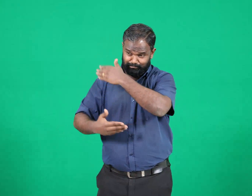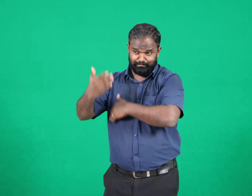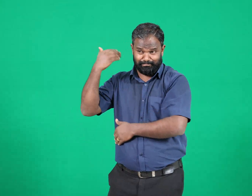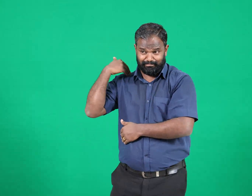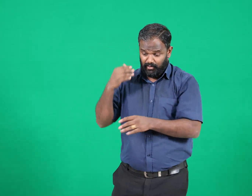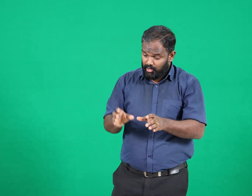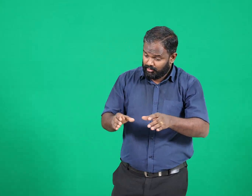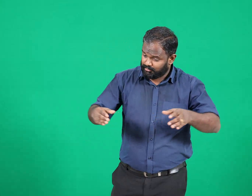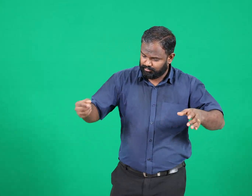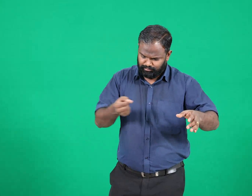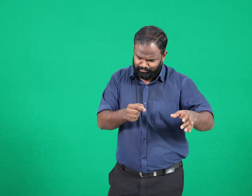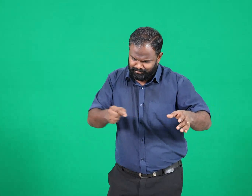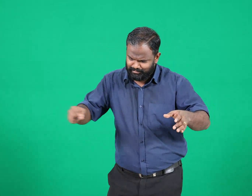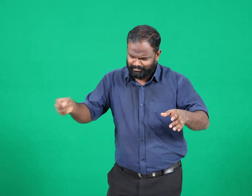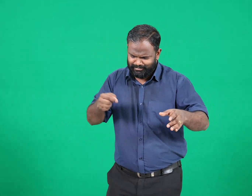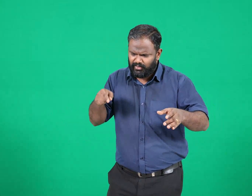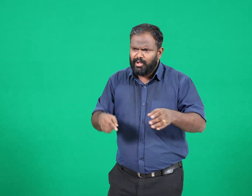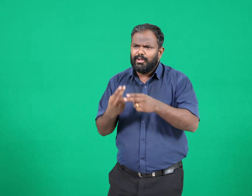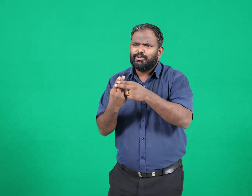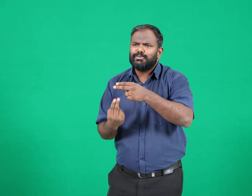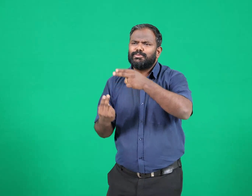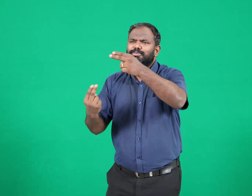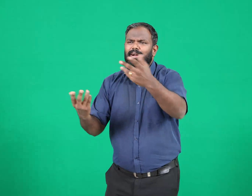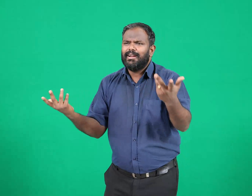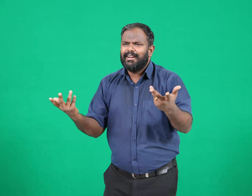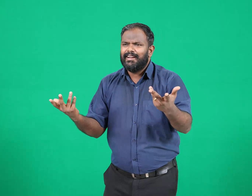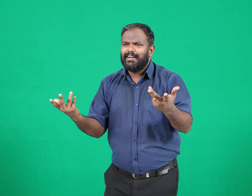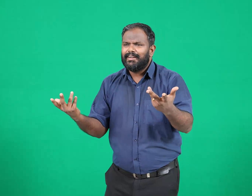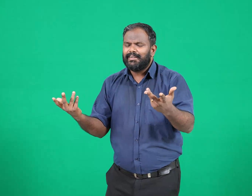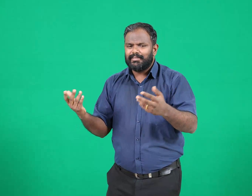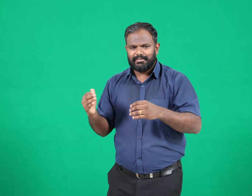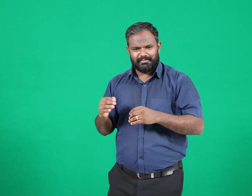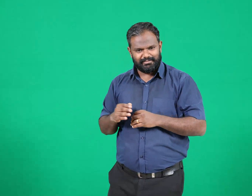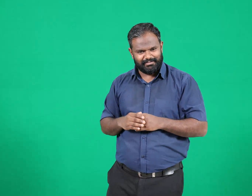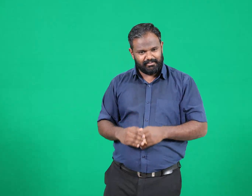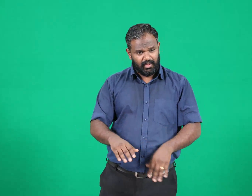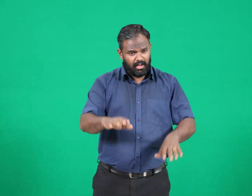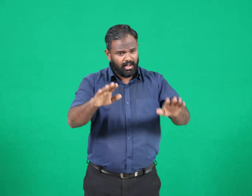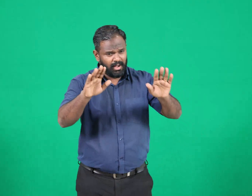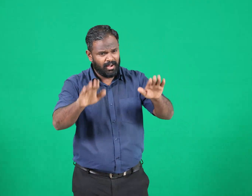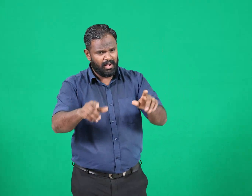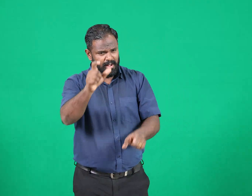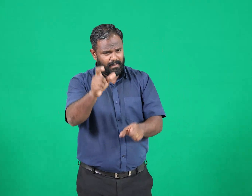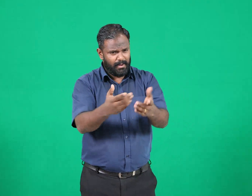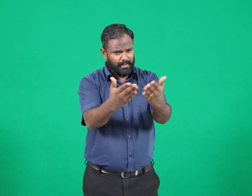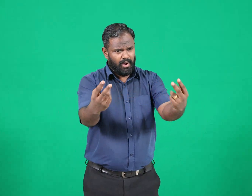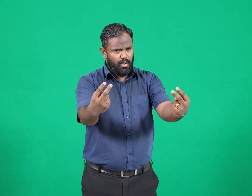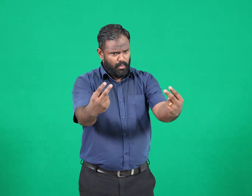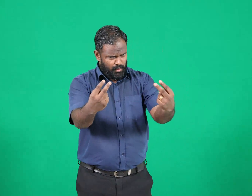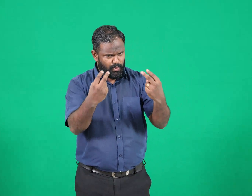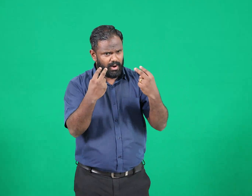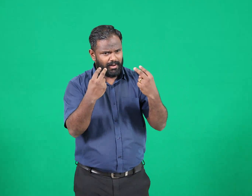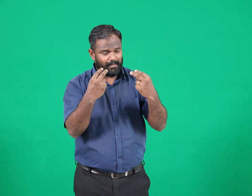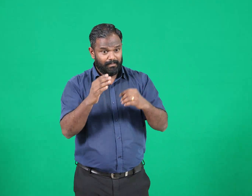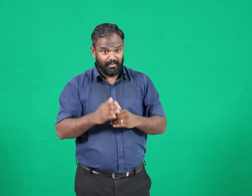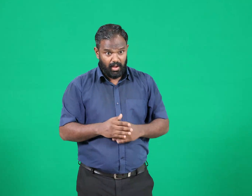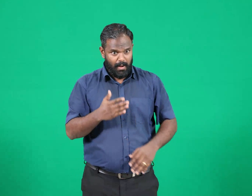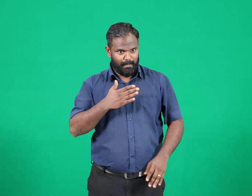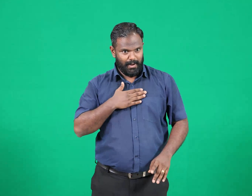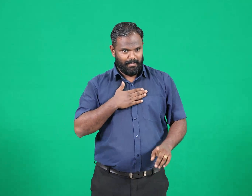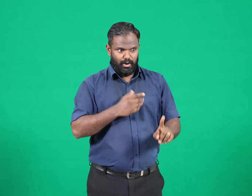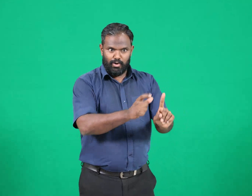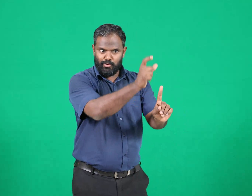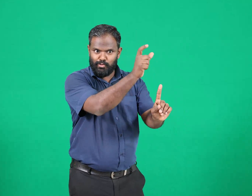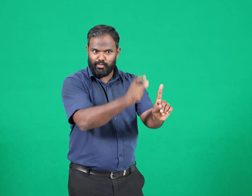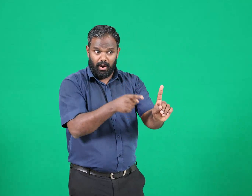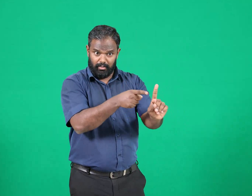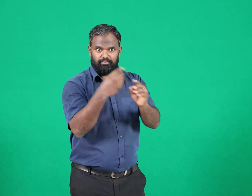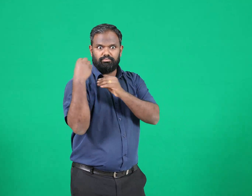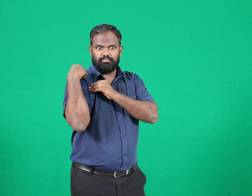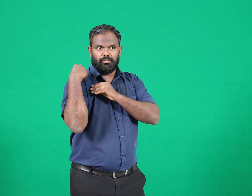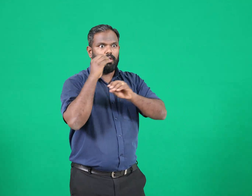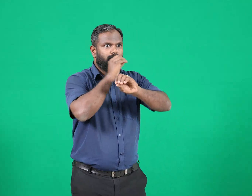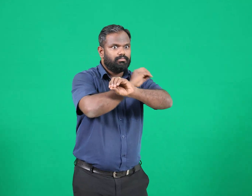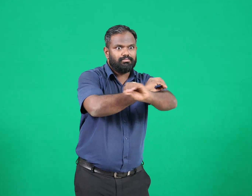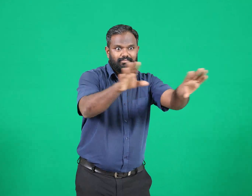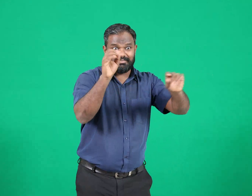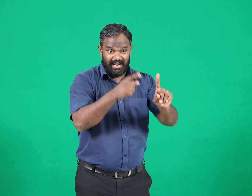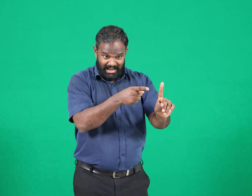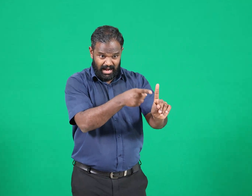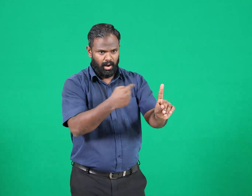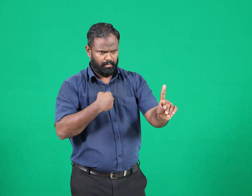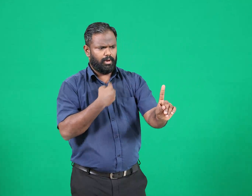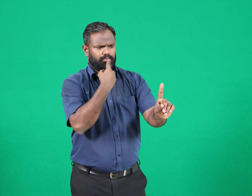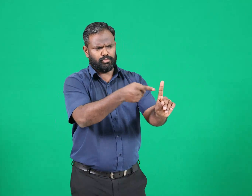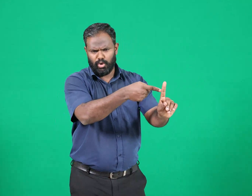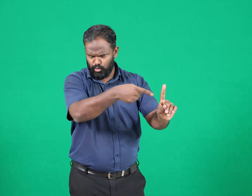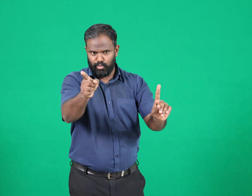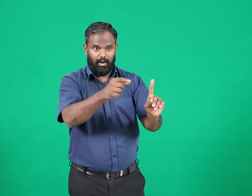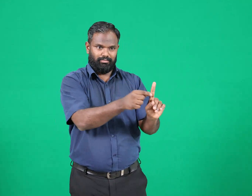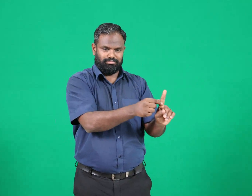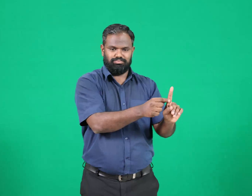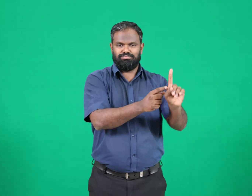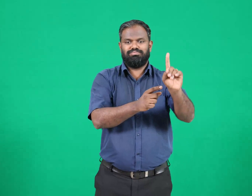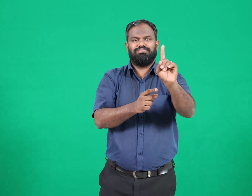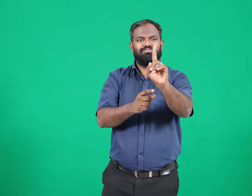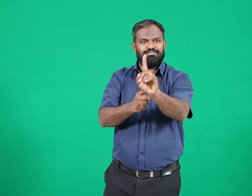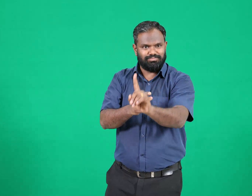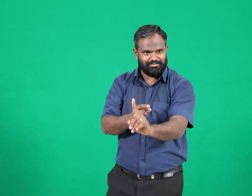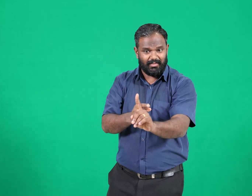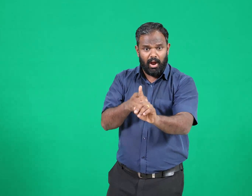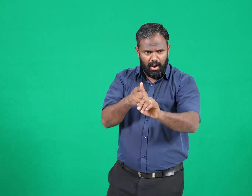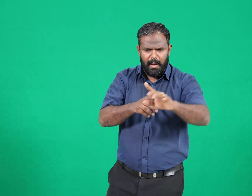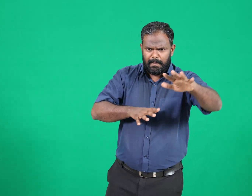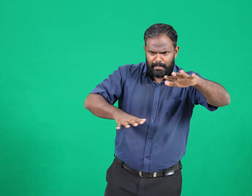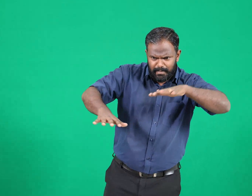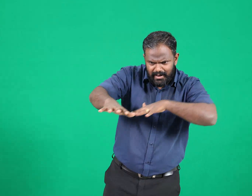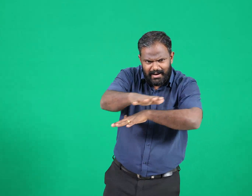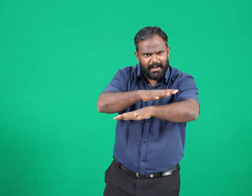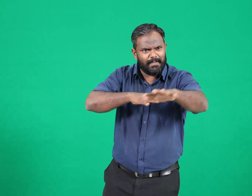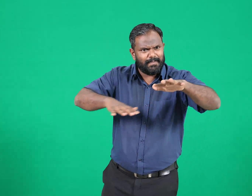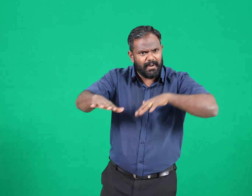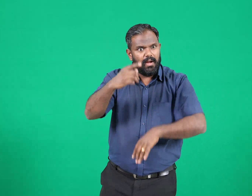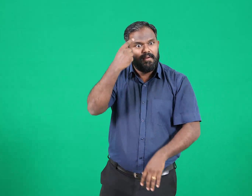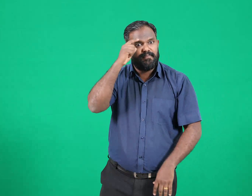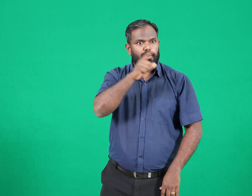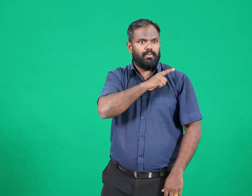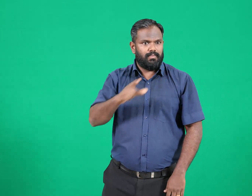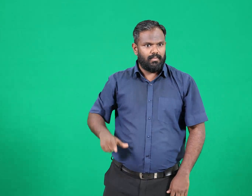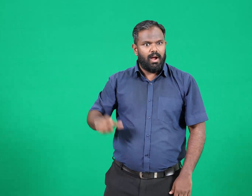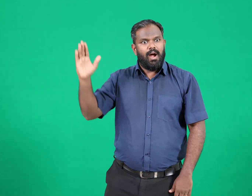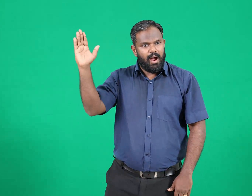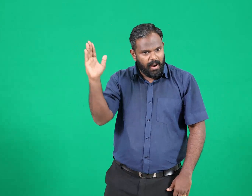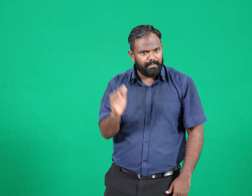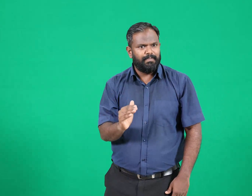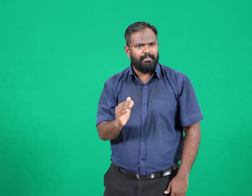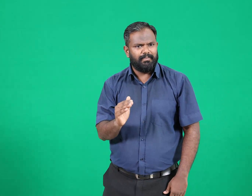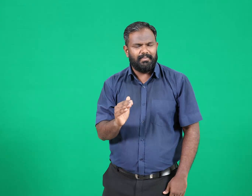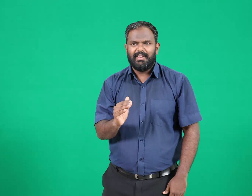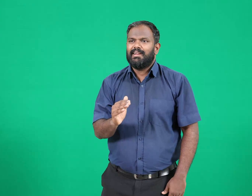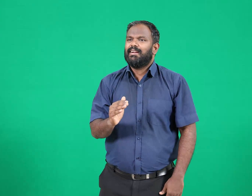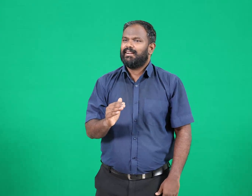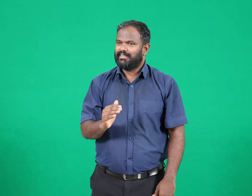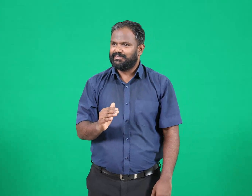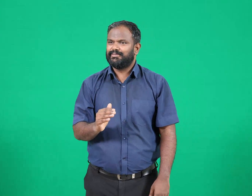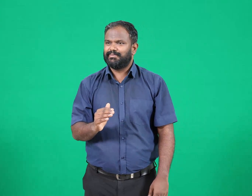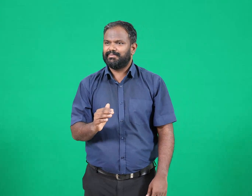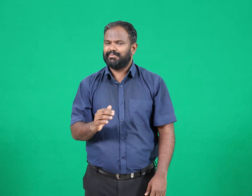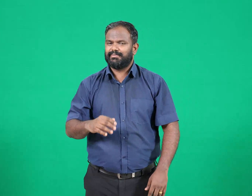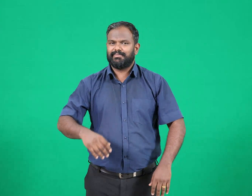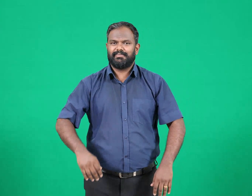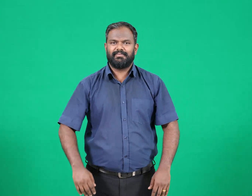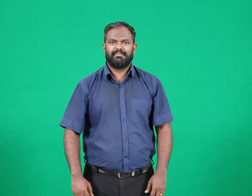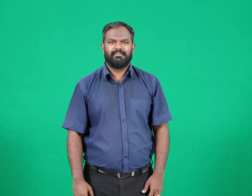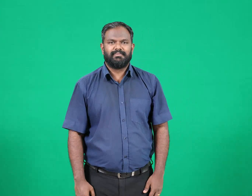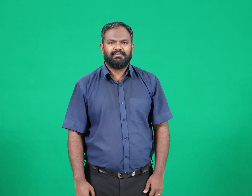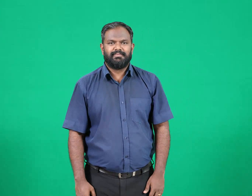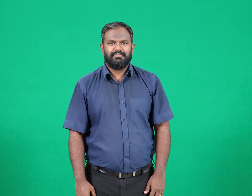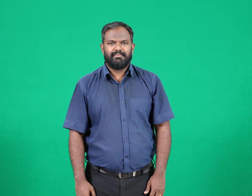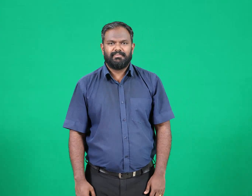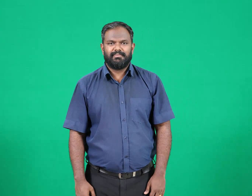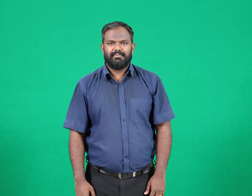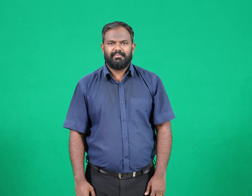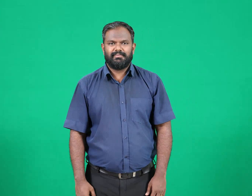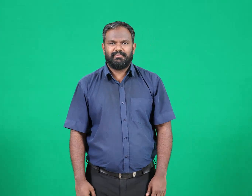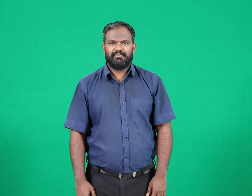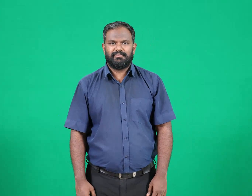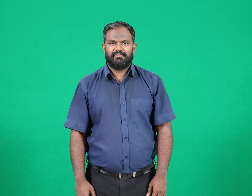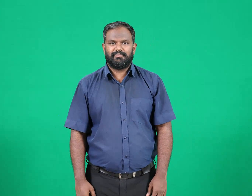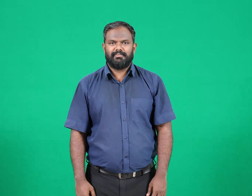This is the one about whom it is written: ' Behold, I will send My messenger ahead of You, who will prepare Your way before You.'